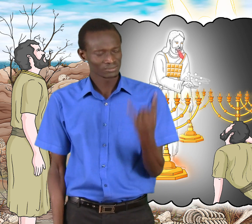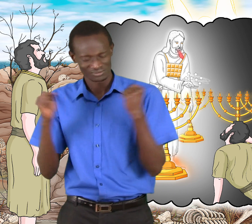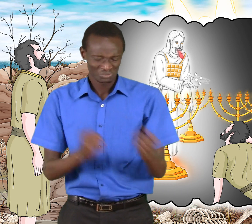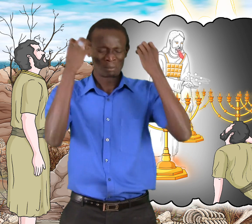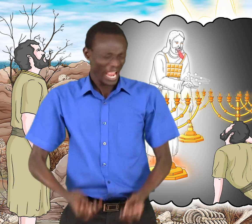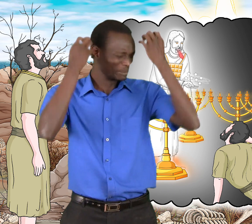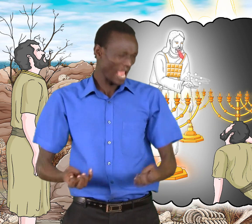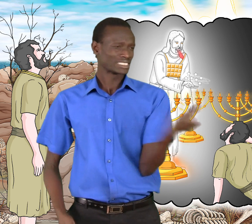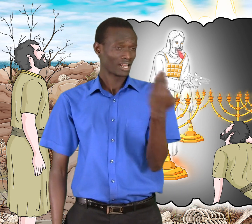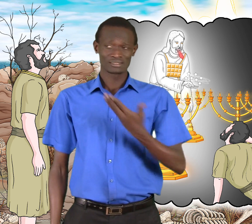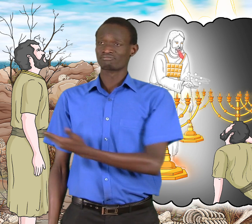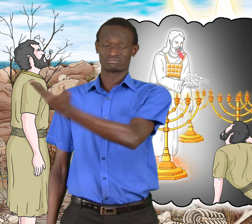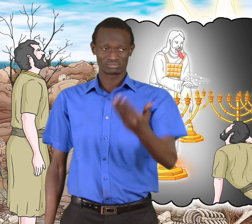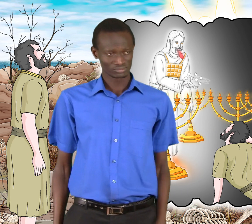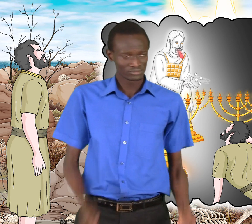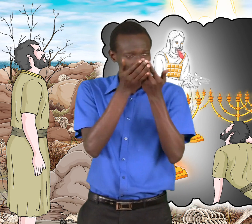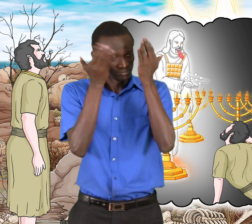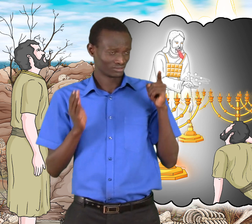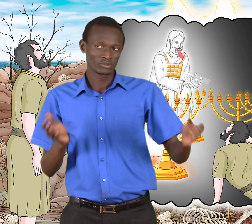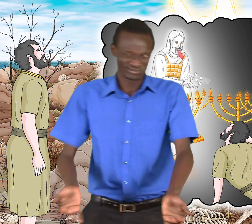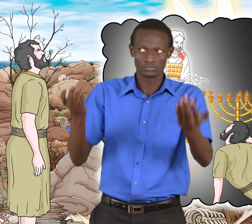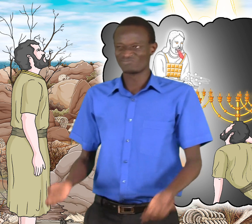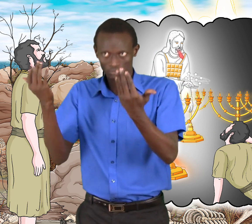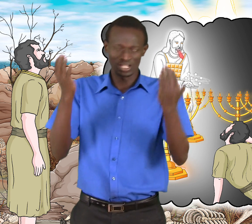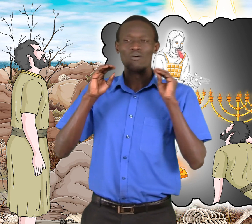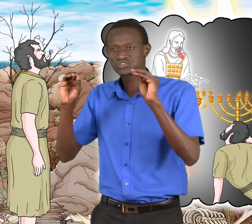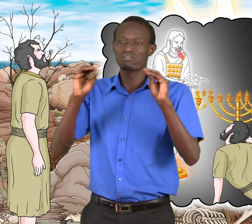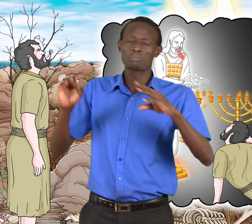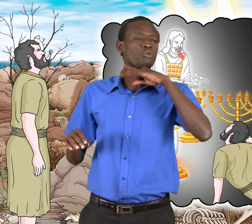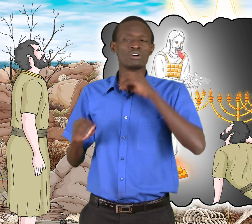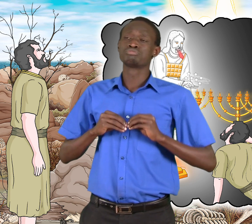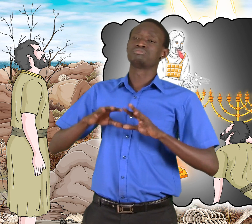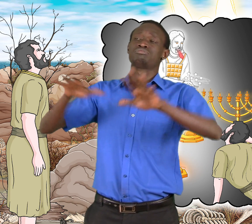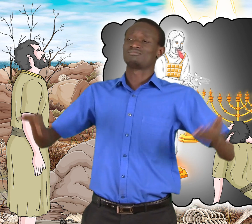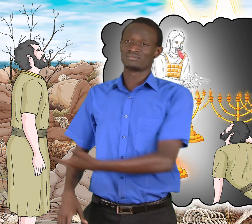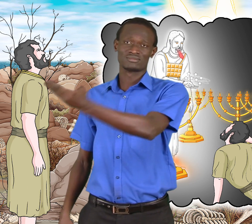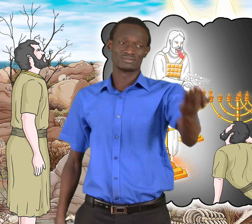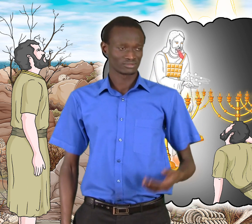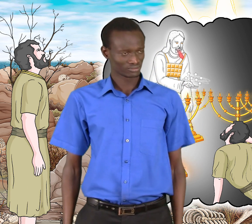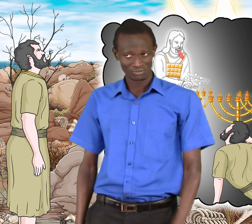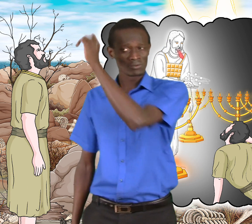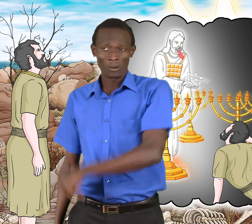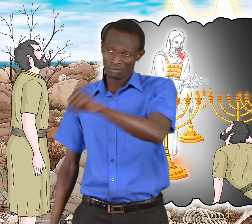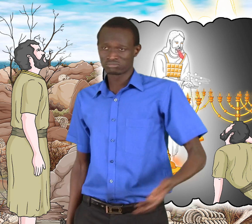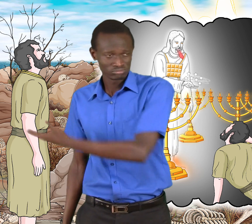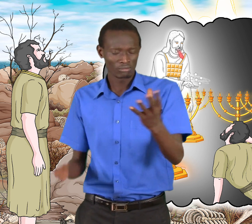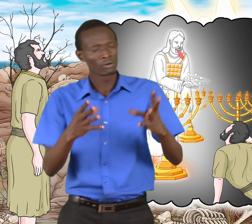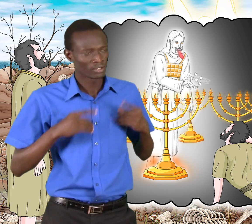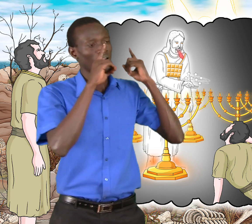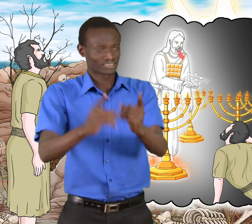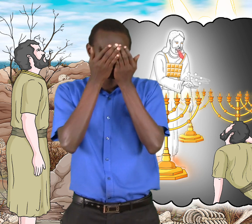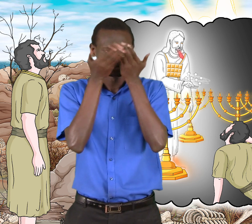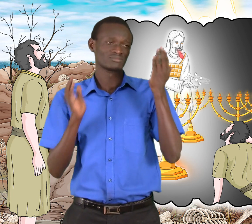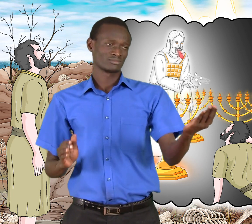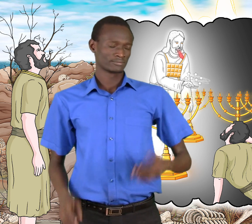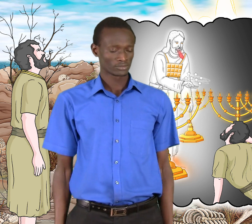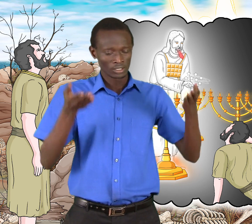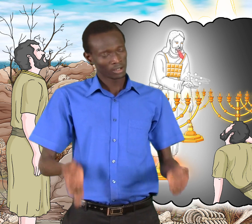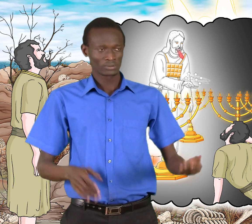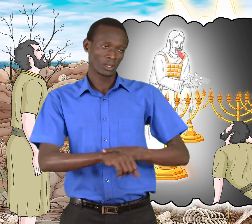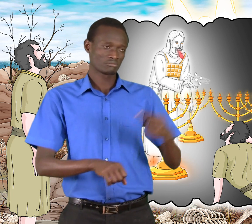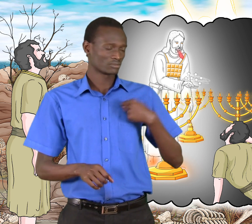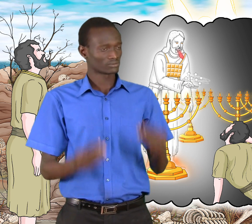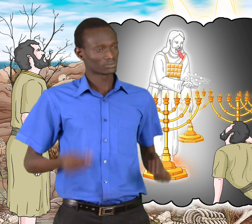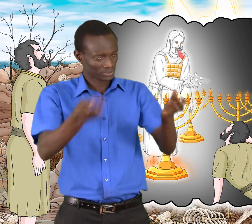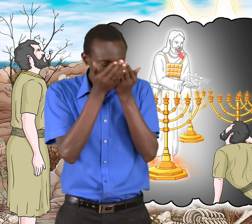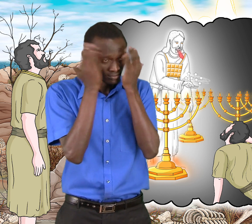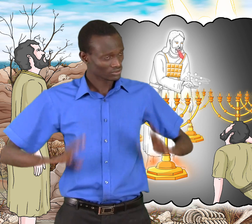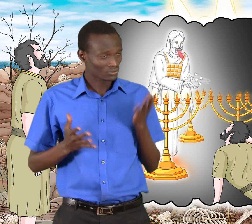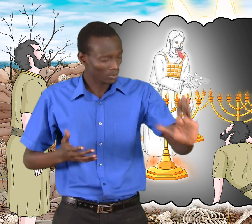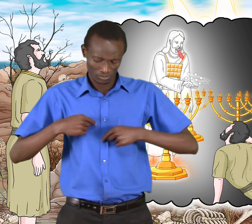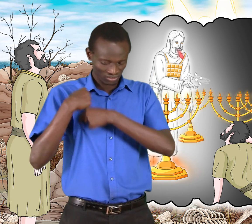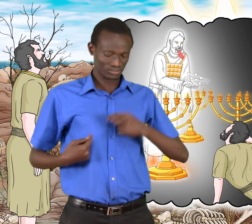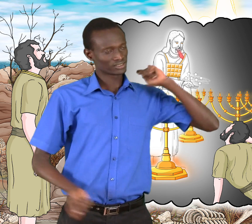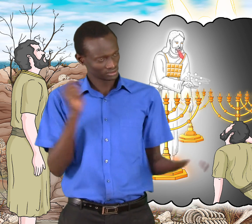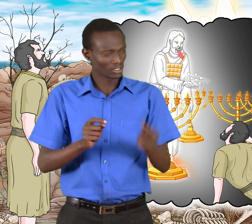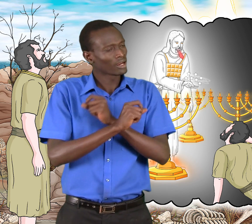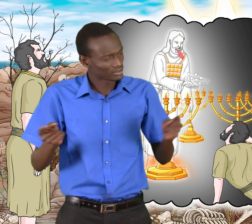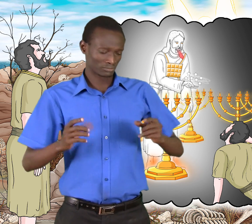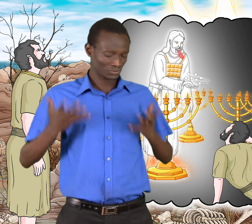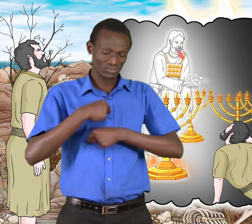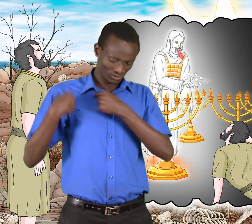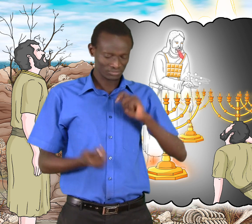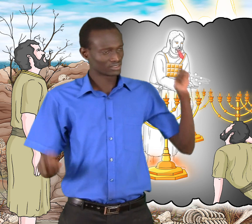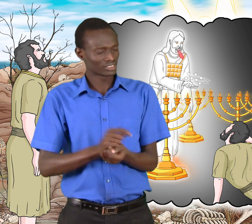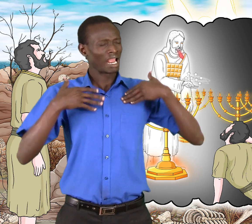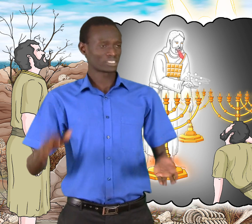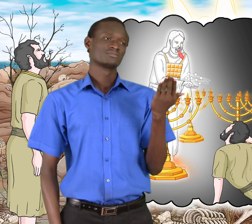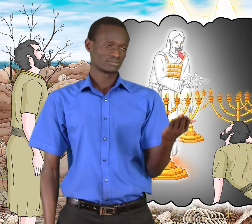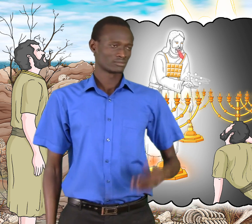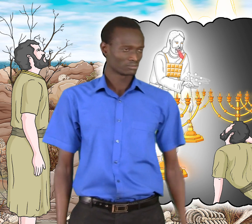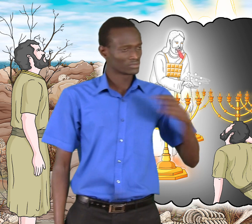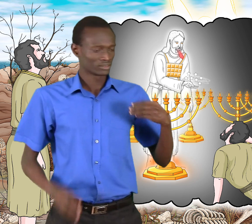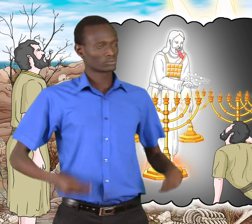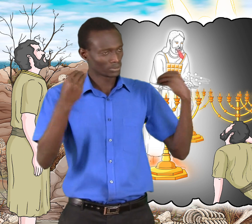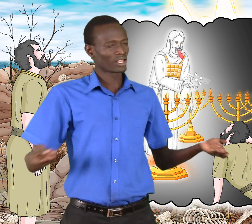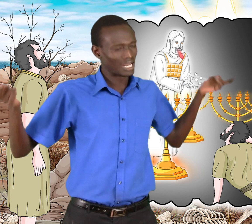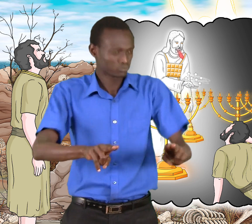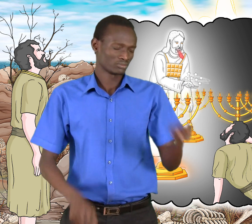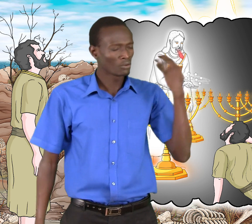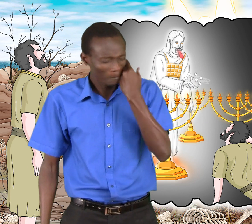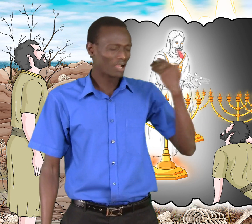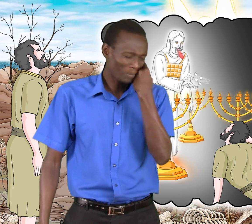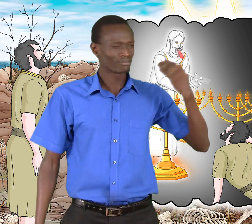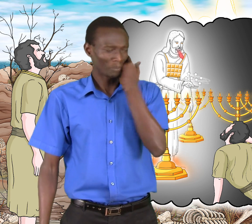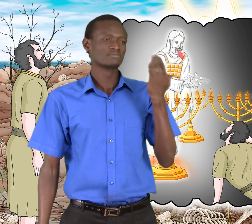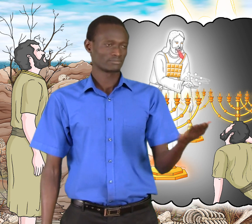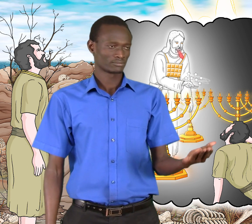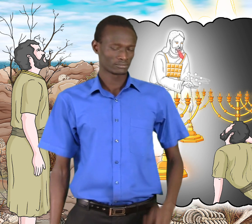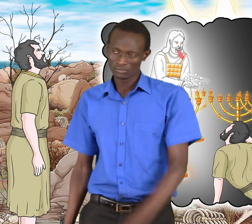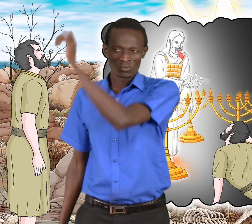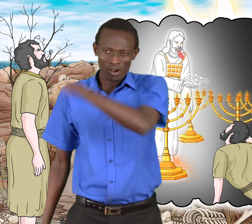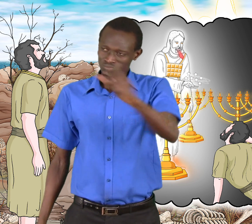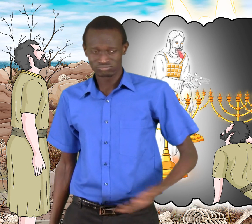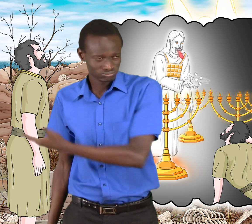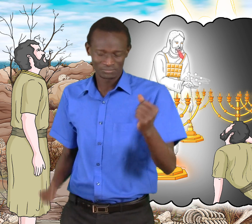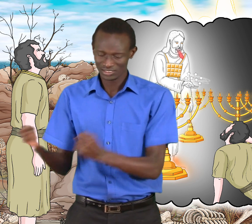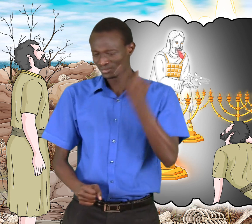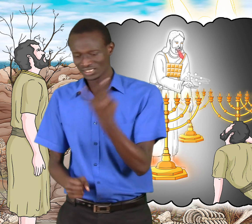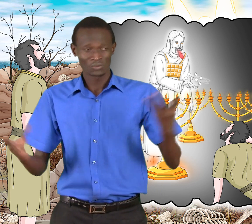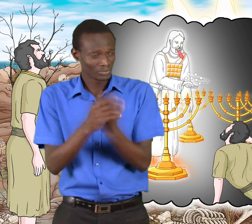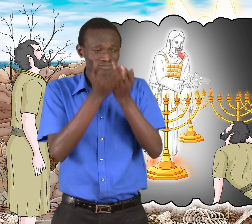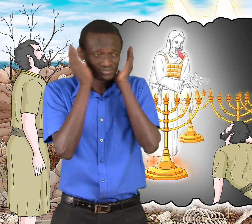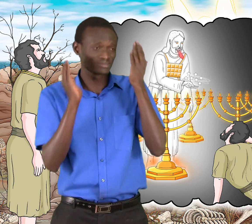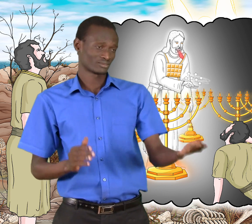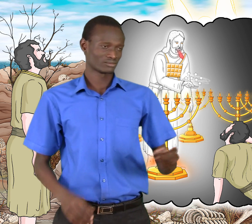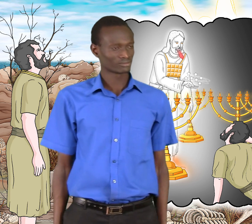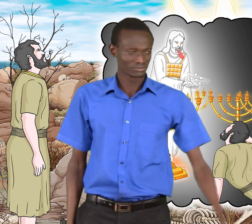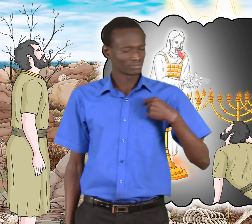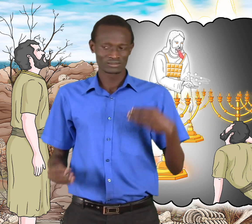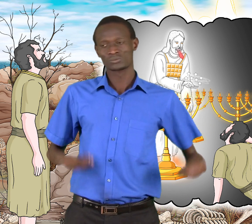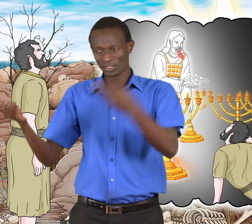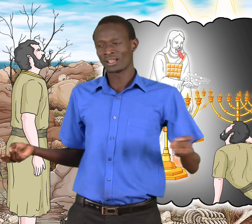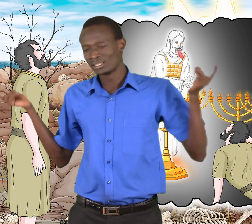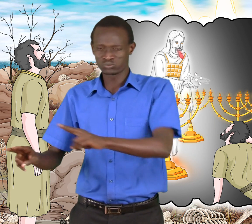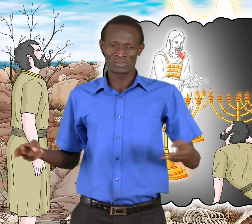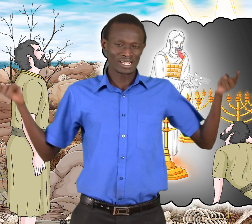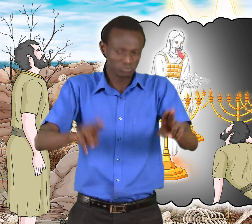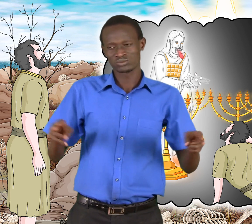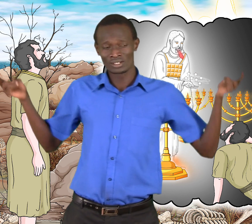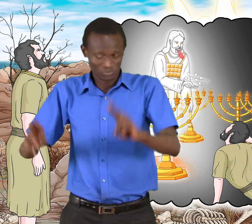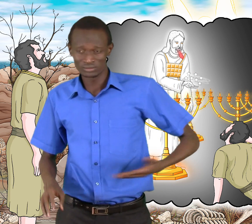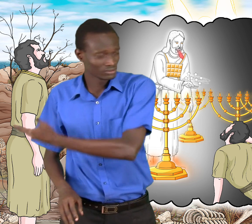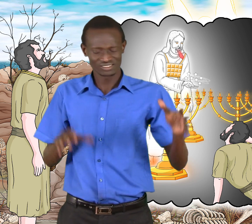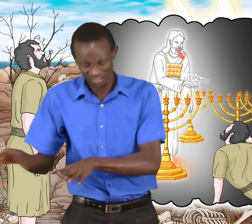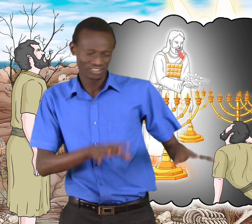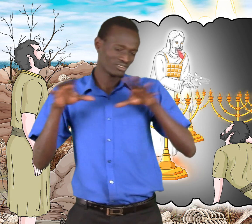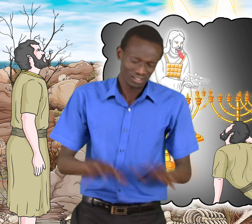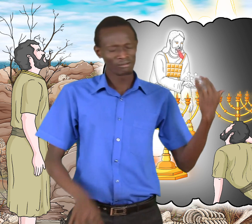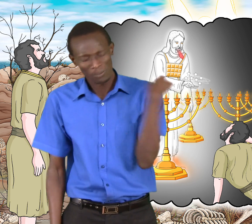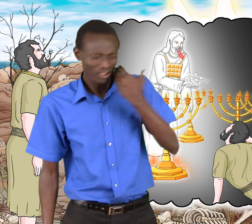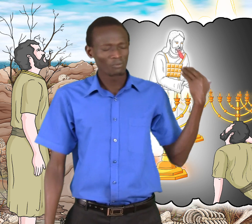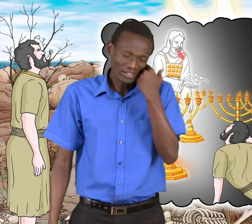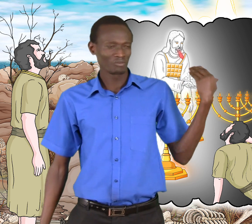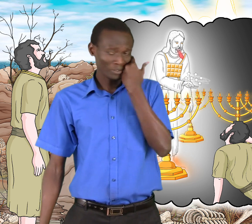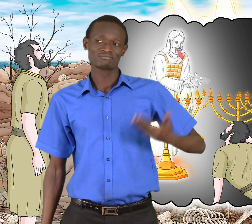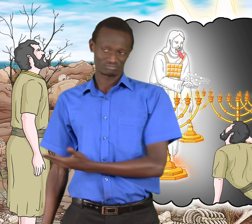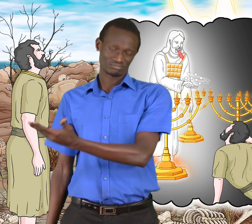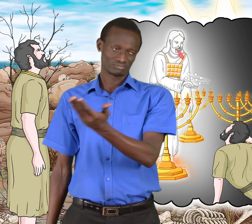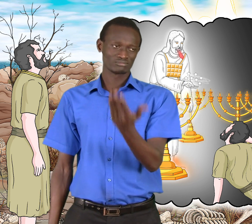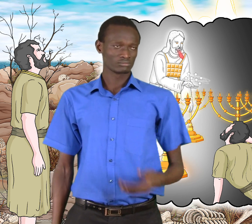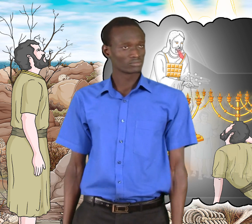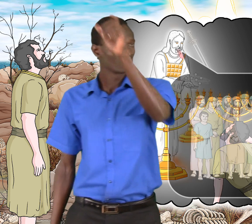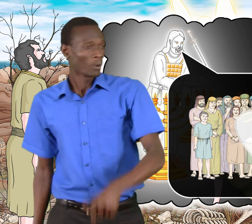Behold, I will cast her onto a bed of sickness, and those who commit adultery with her will suffer great tribulation unless they repent of her deeds.